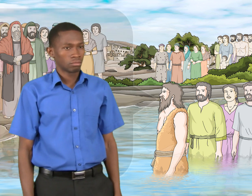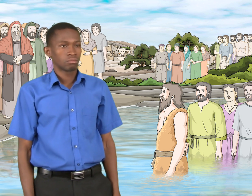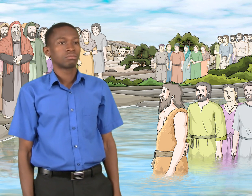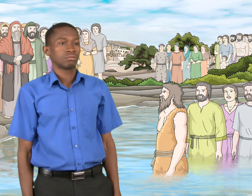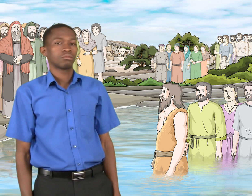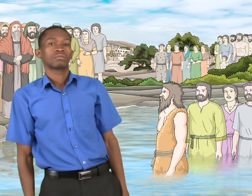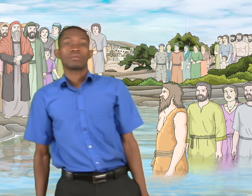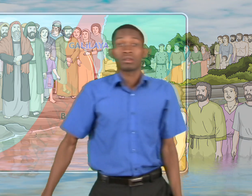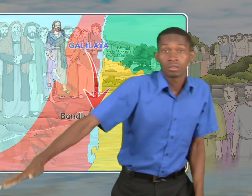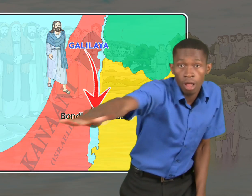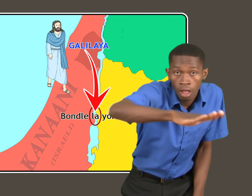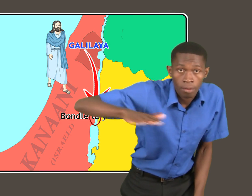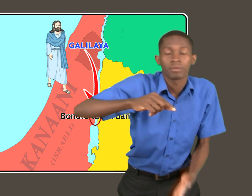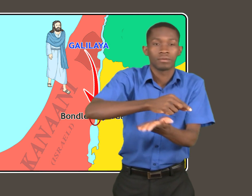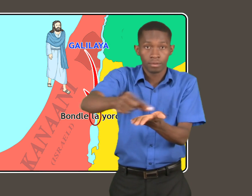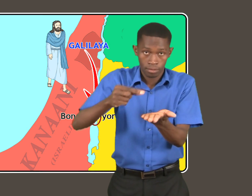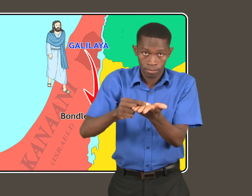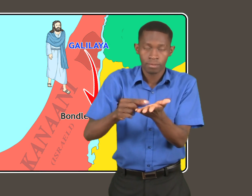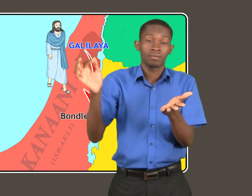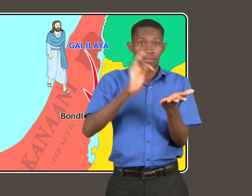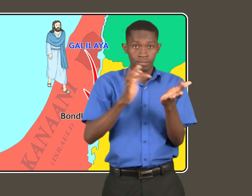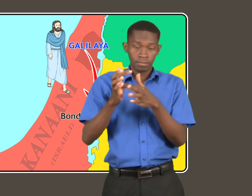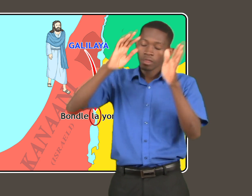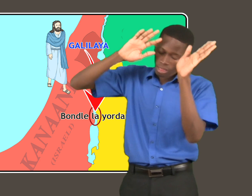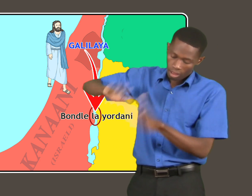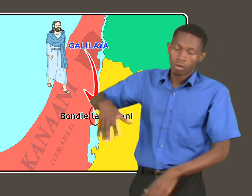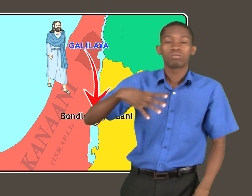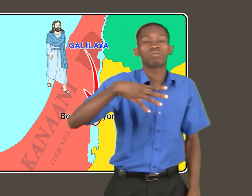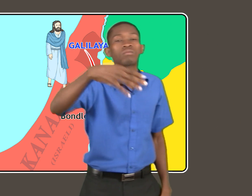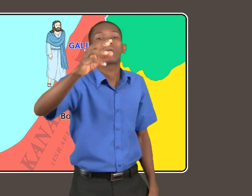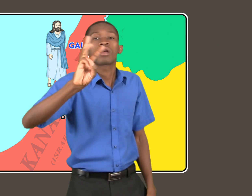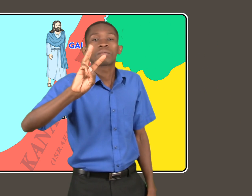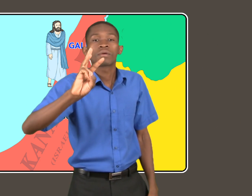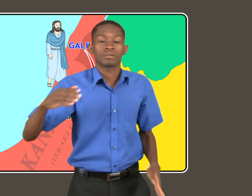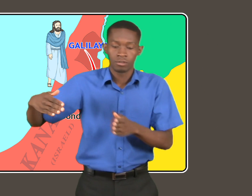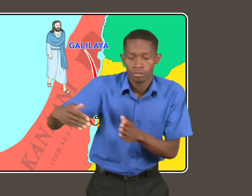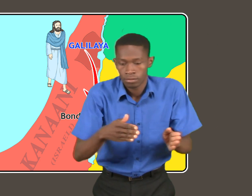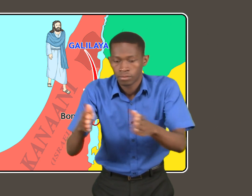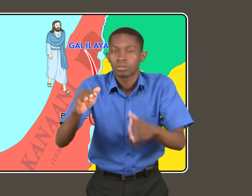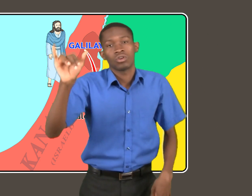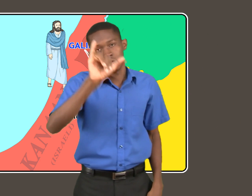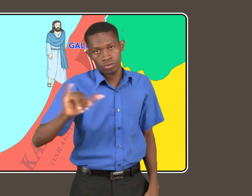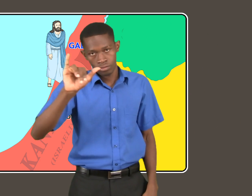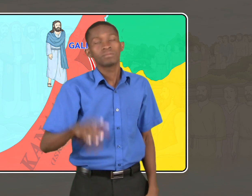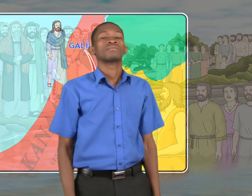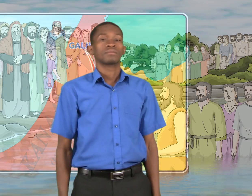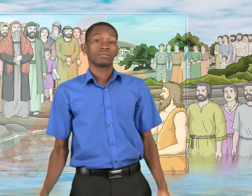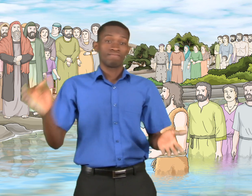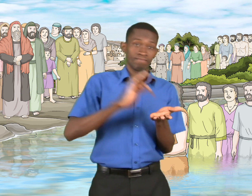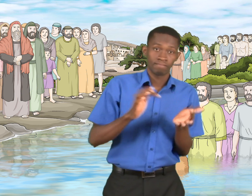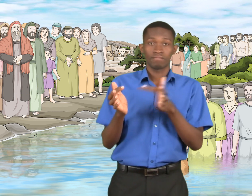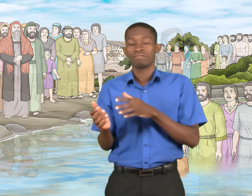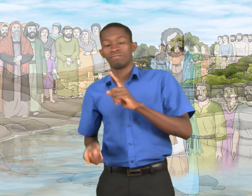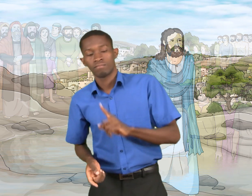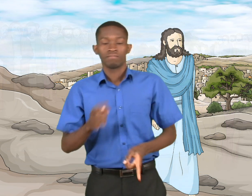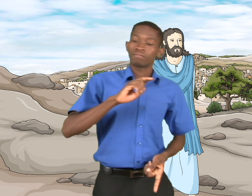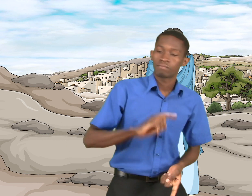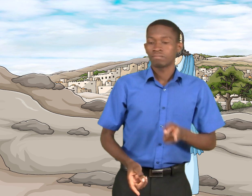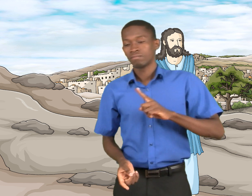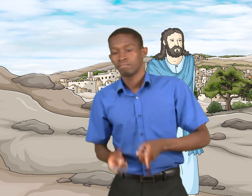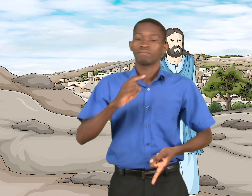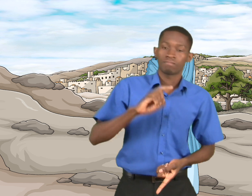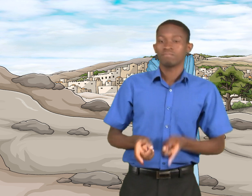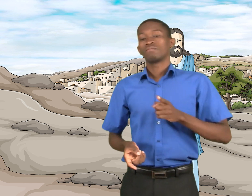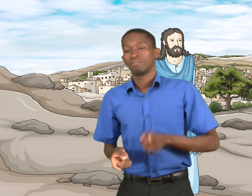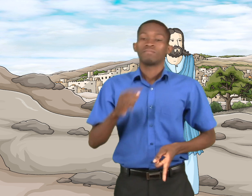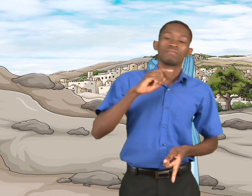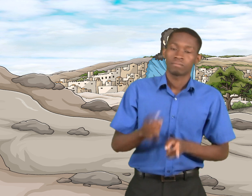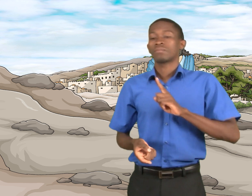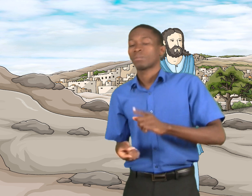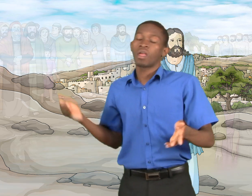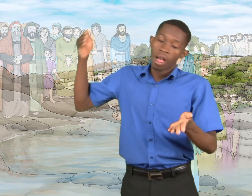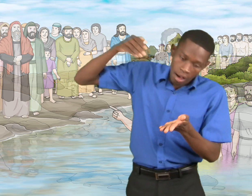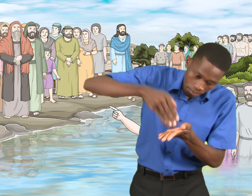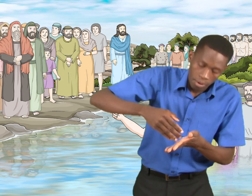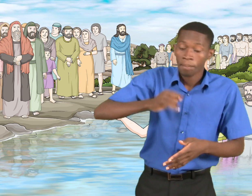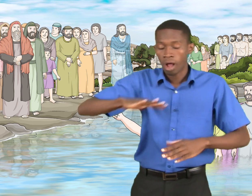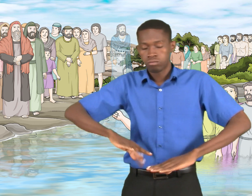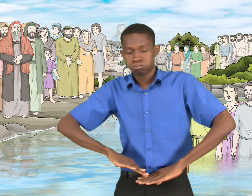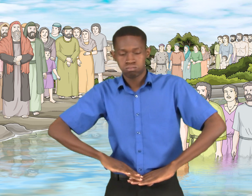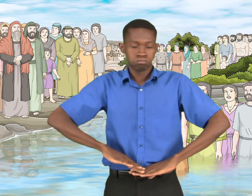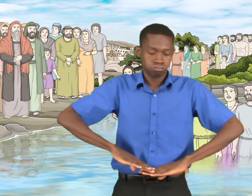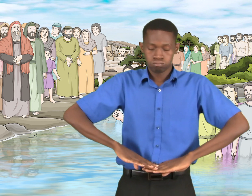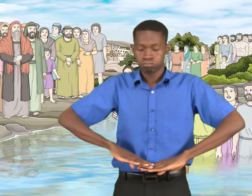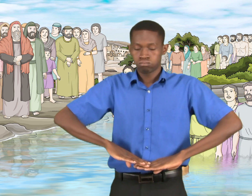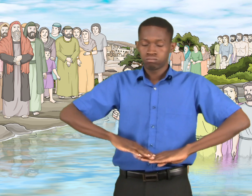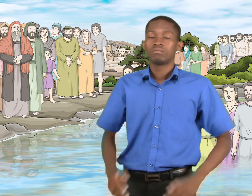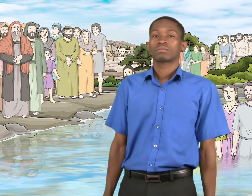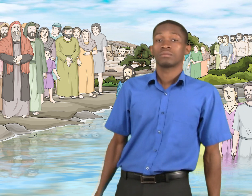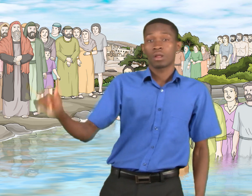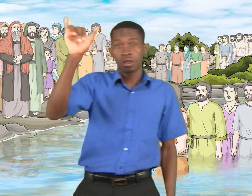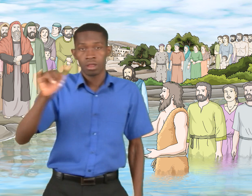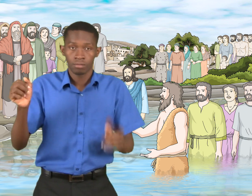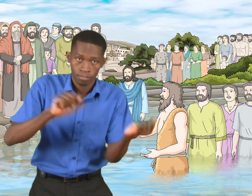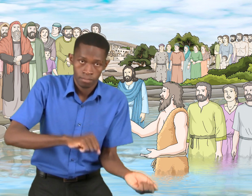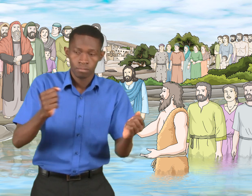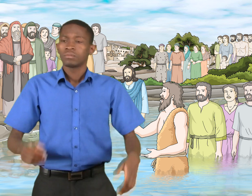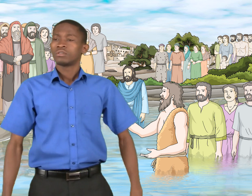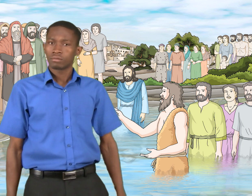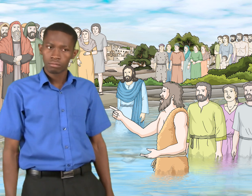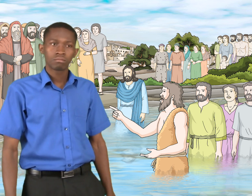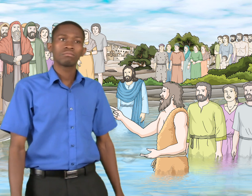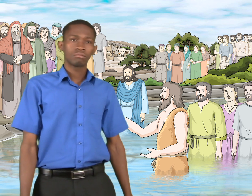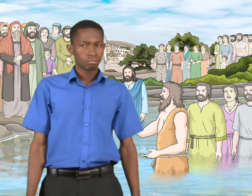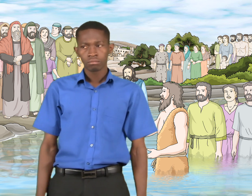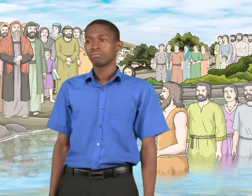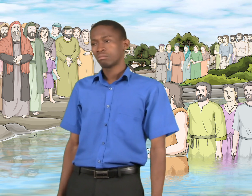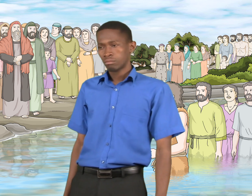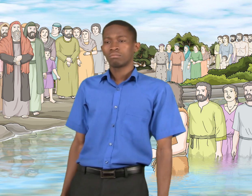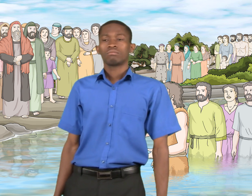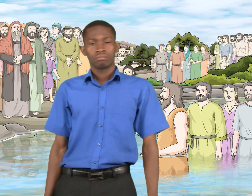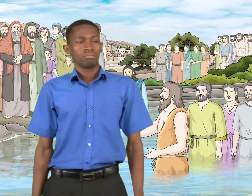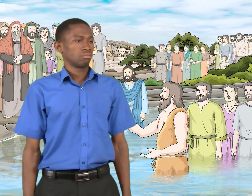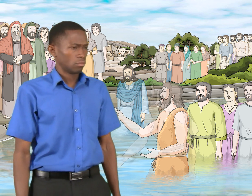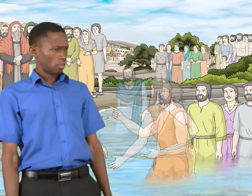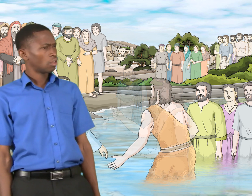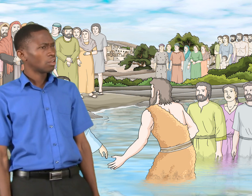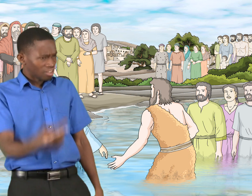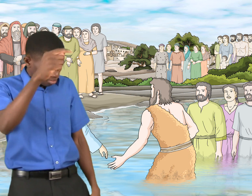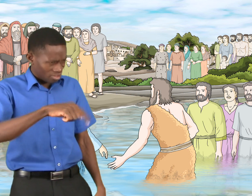At that time Jesus came from Galilee to the Jordan to be baptized by John.